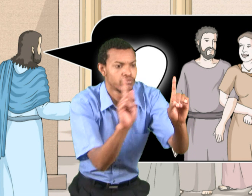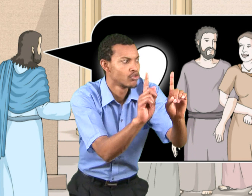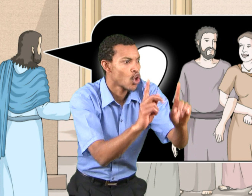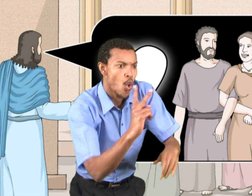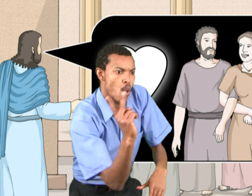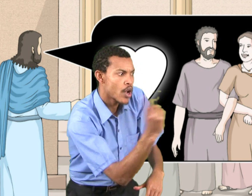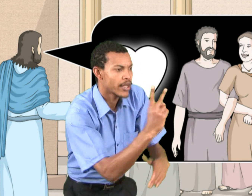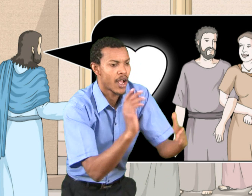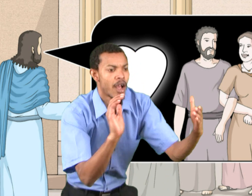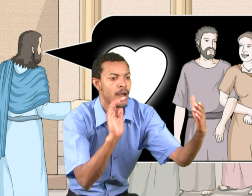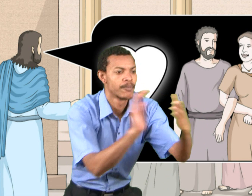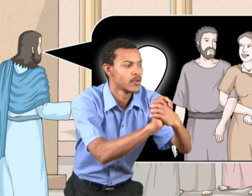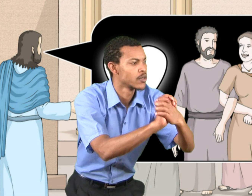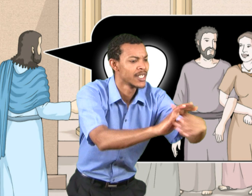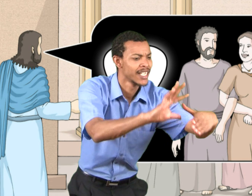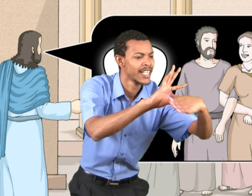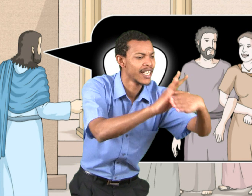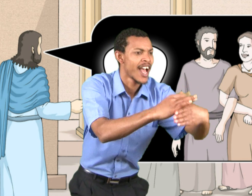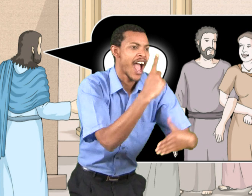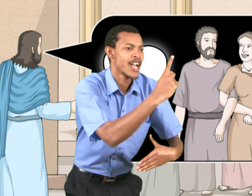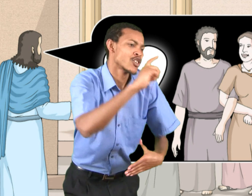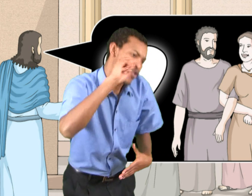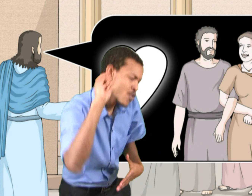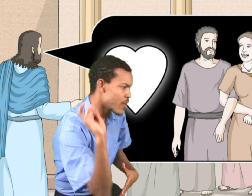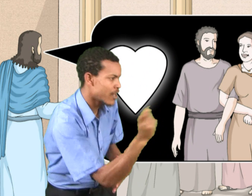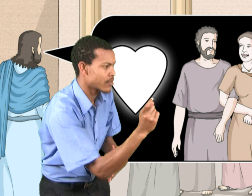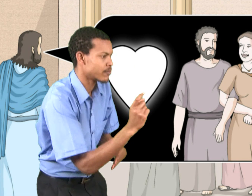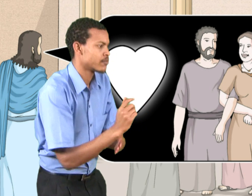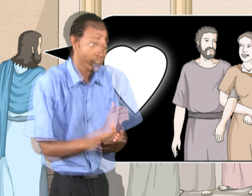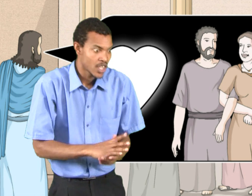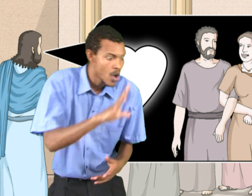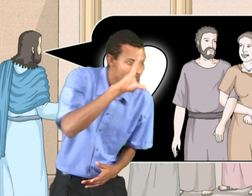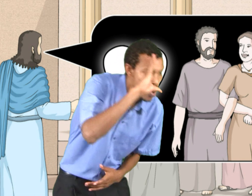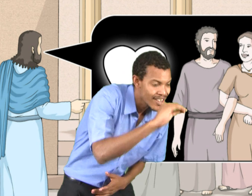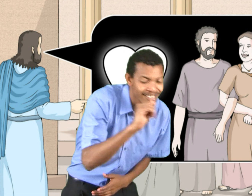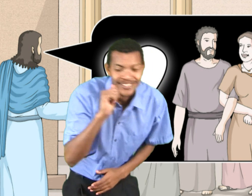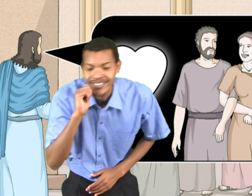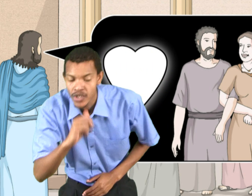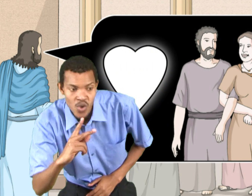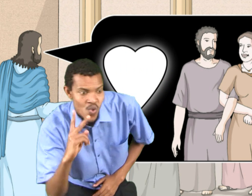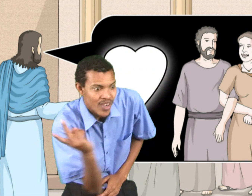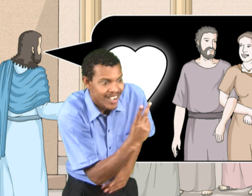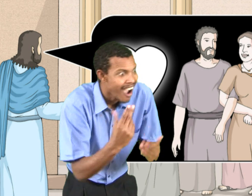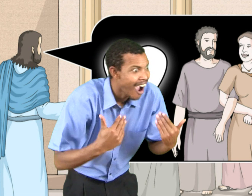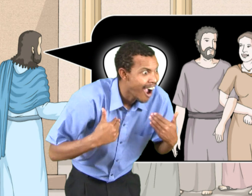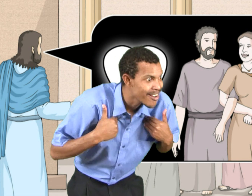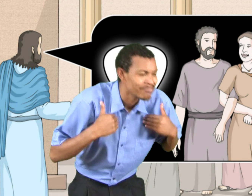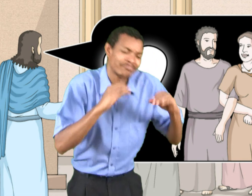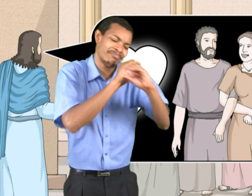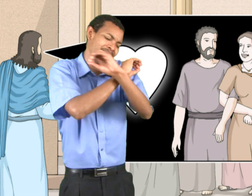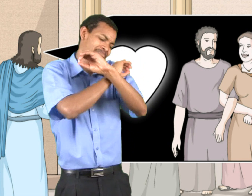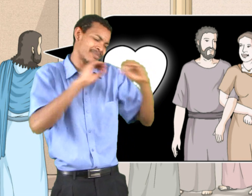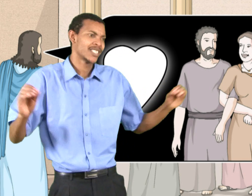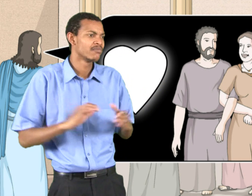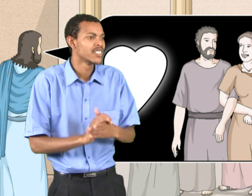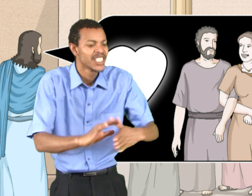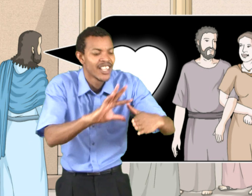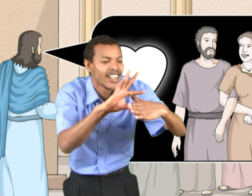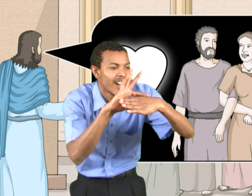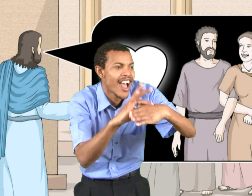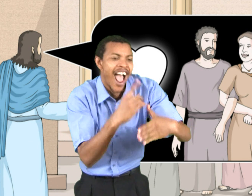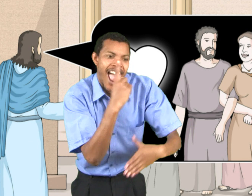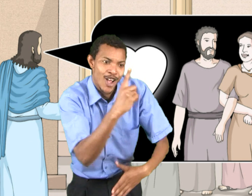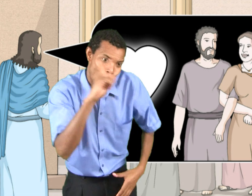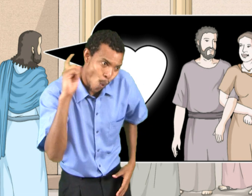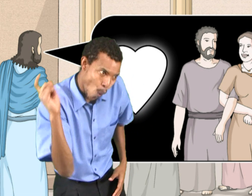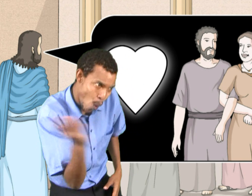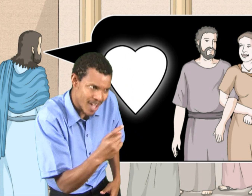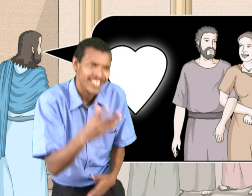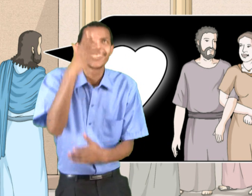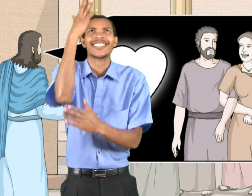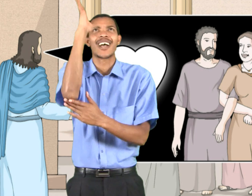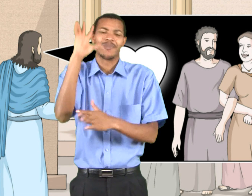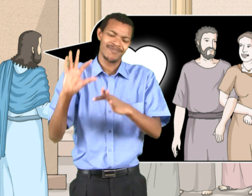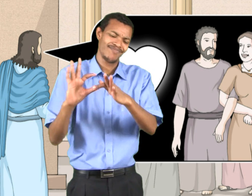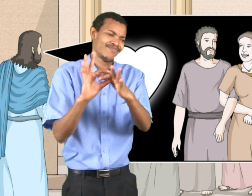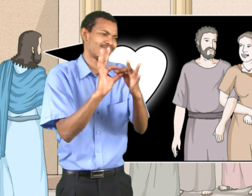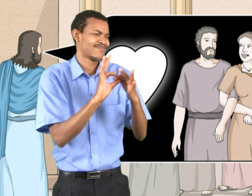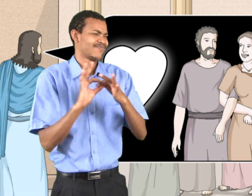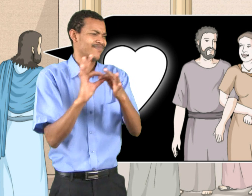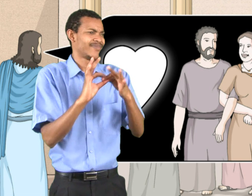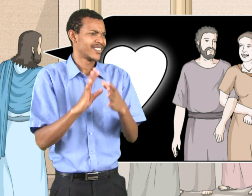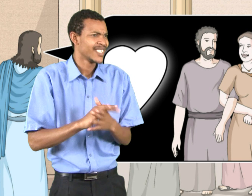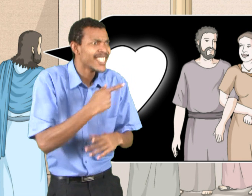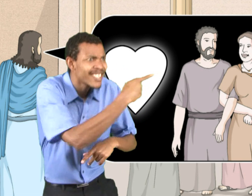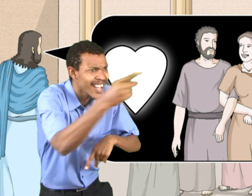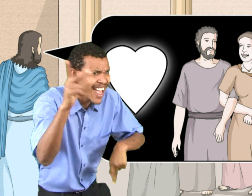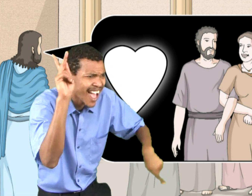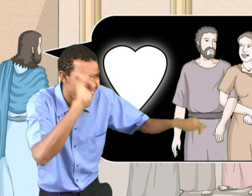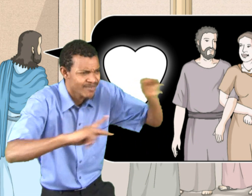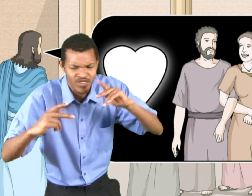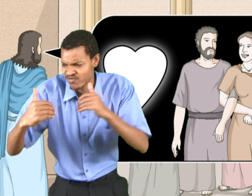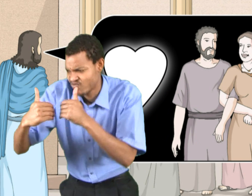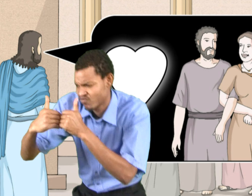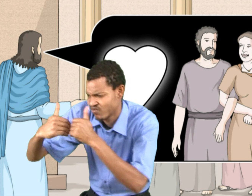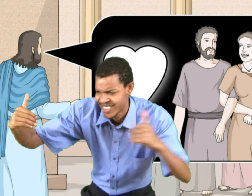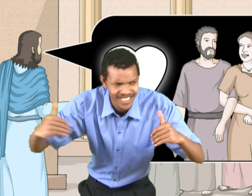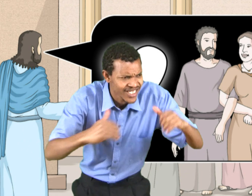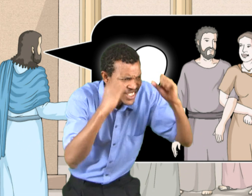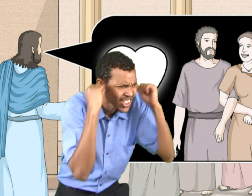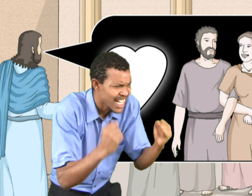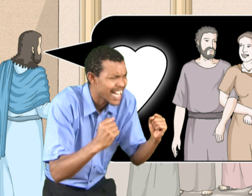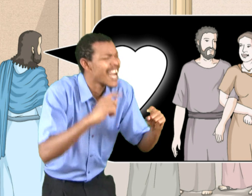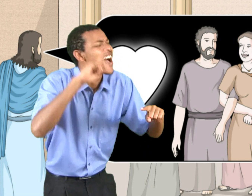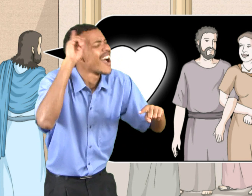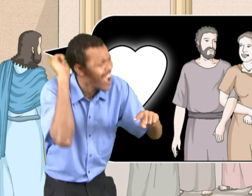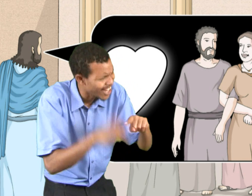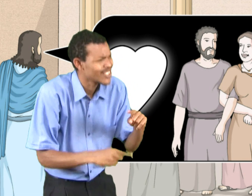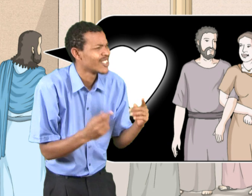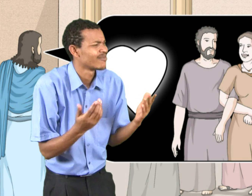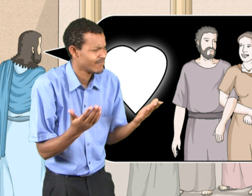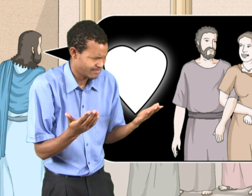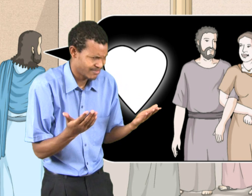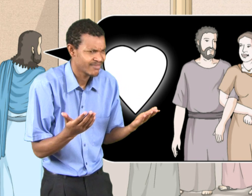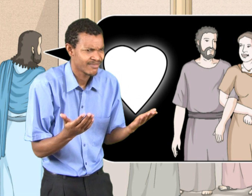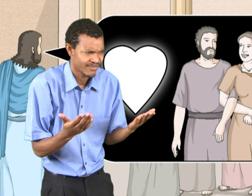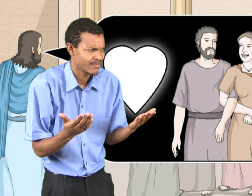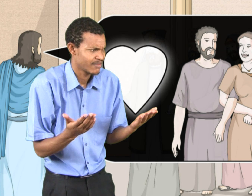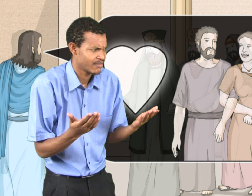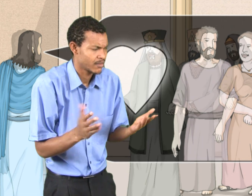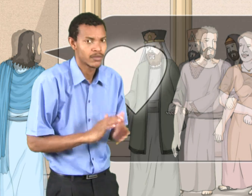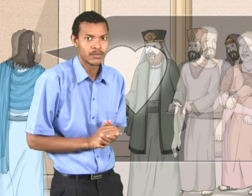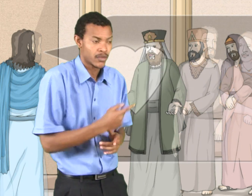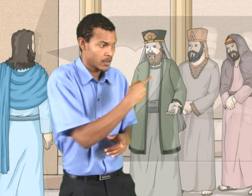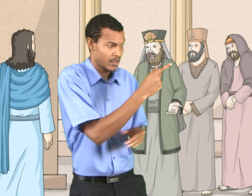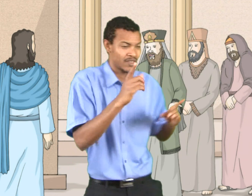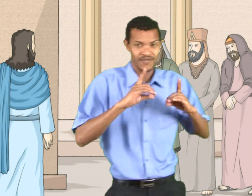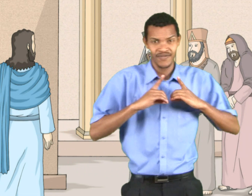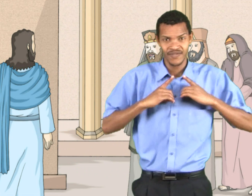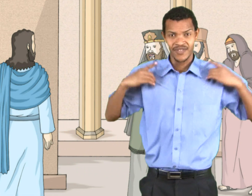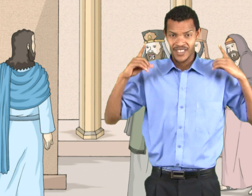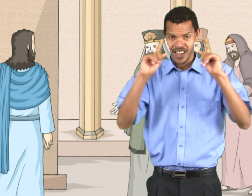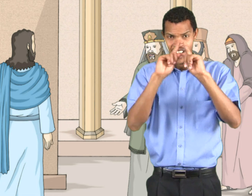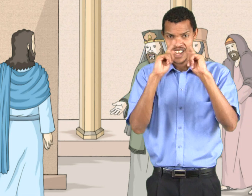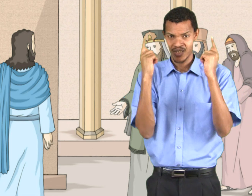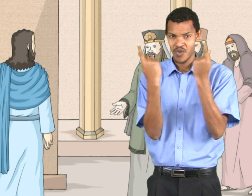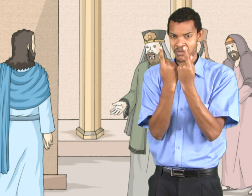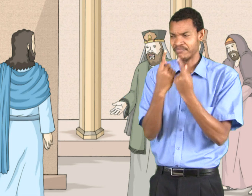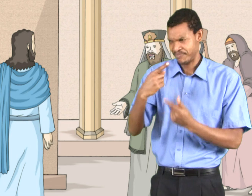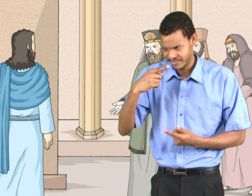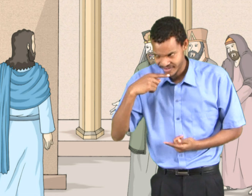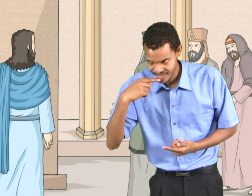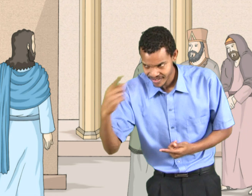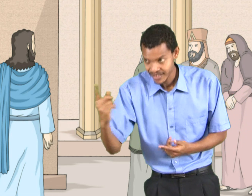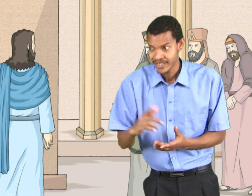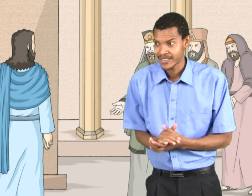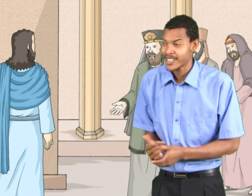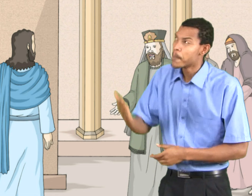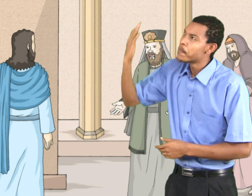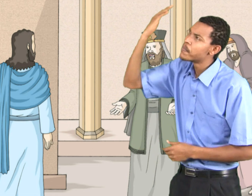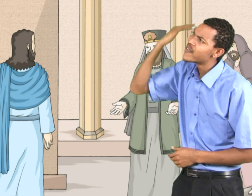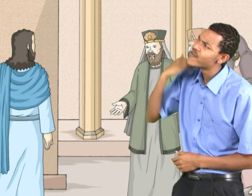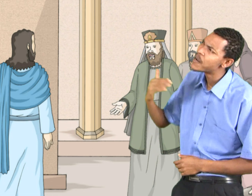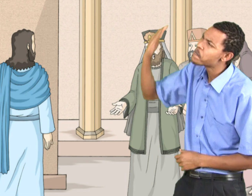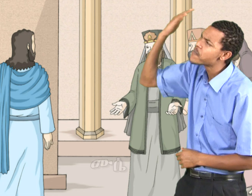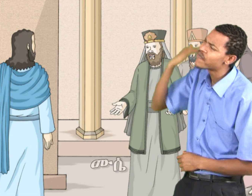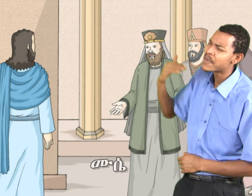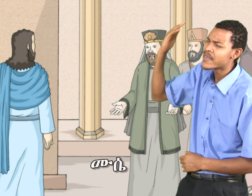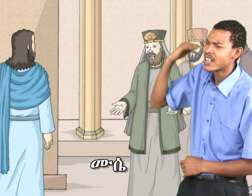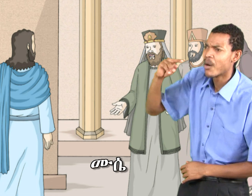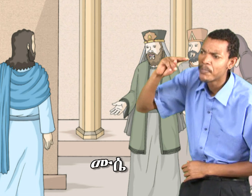So they are no longer two, but one flesh. Therefore what God has joined together, let man not separate.”